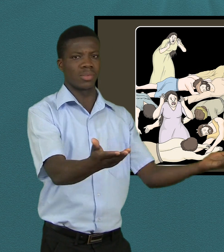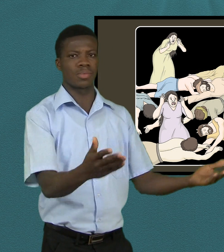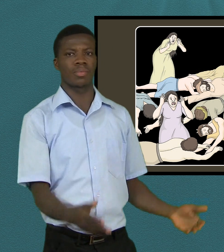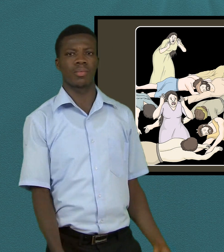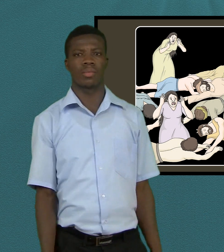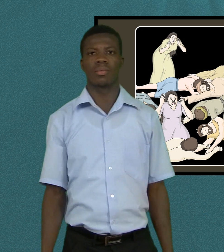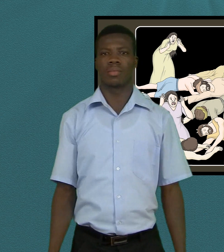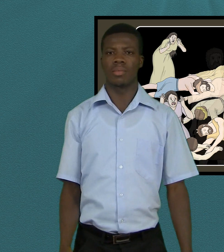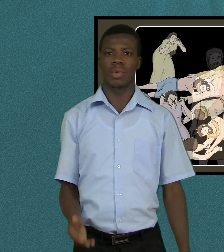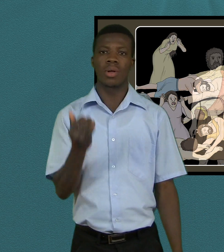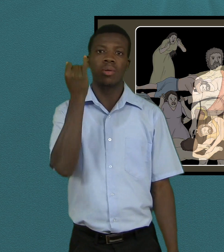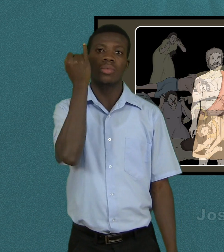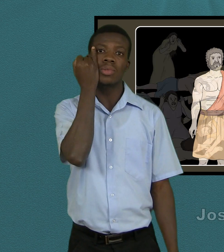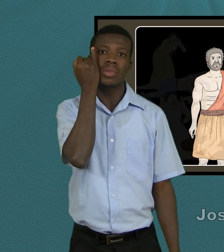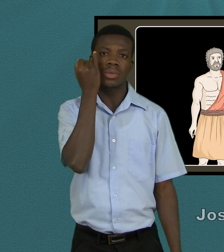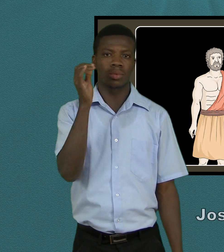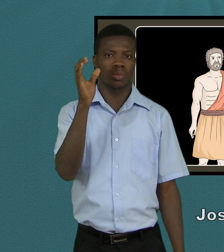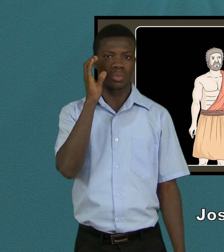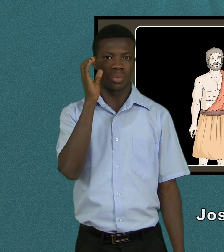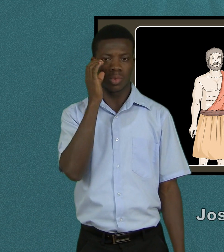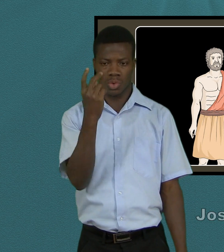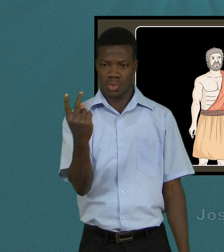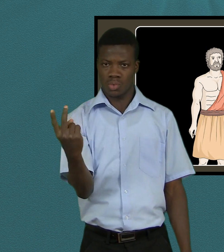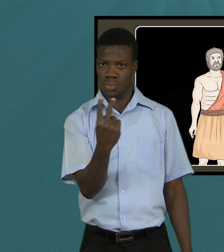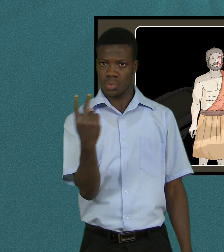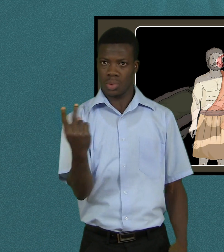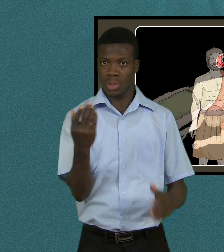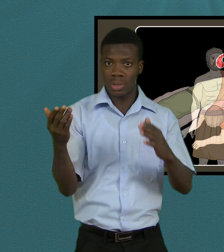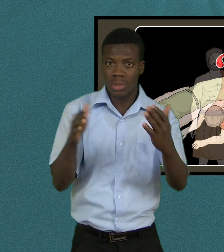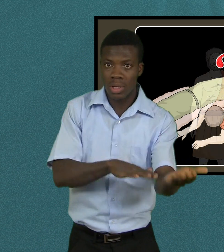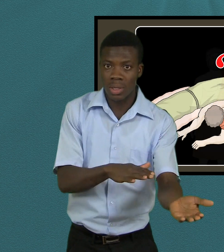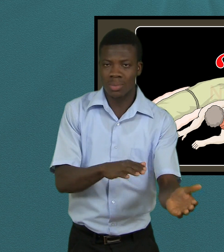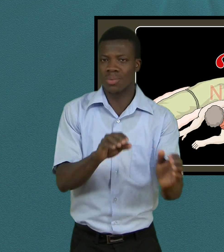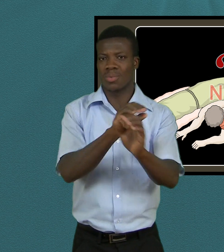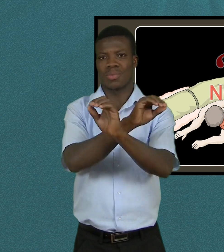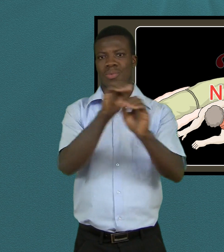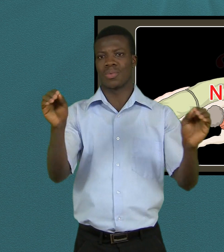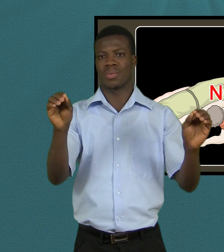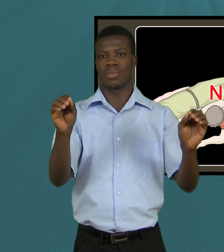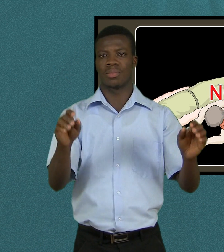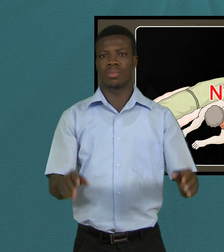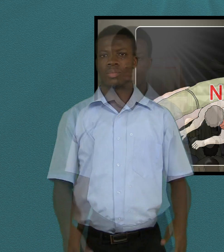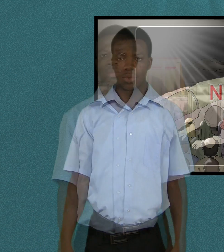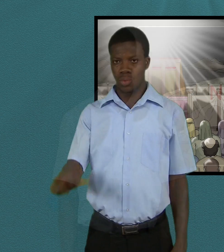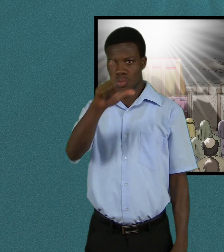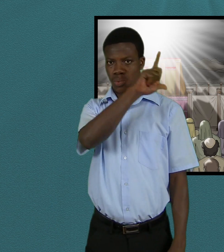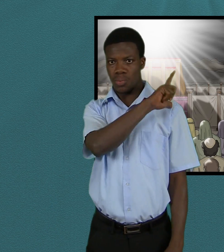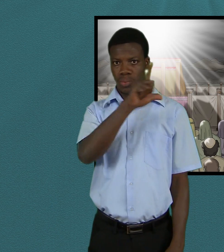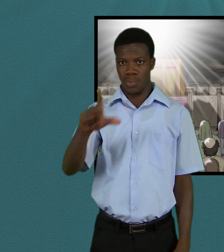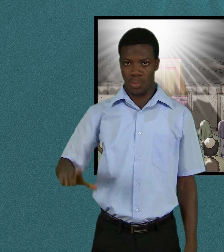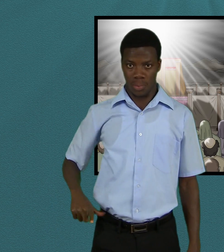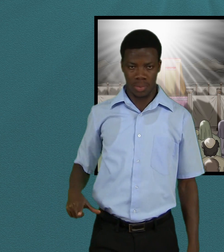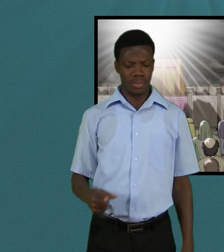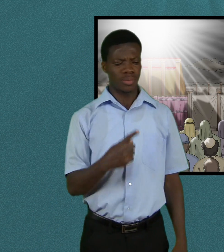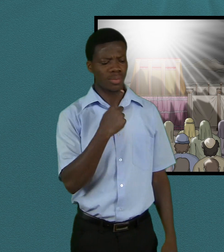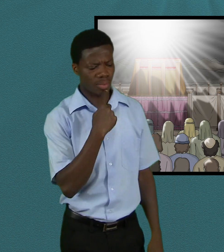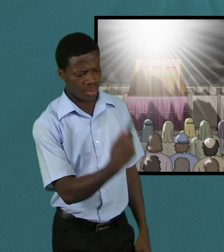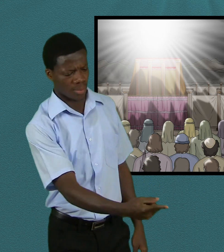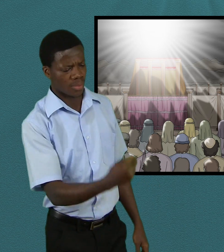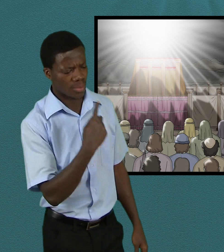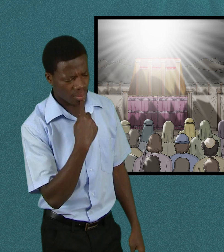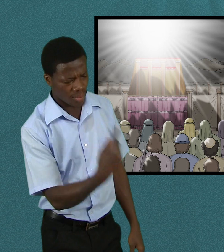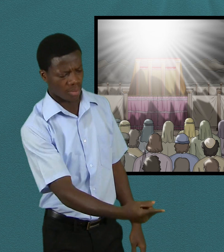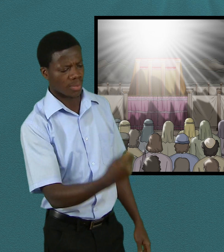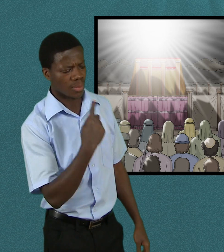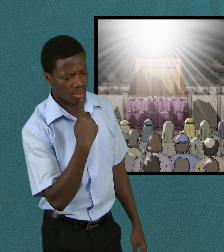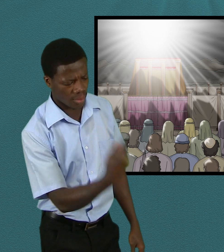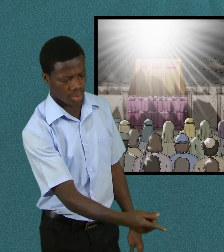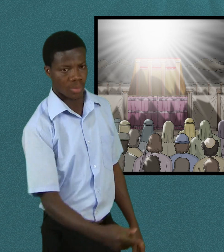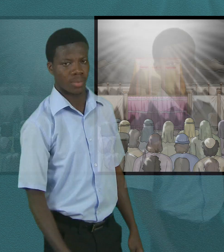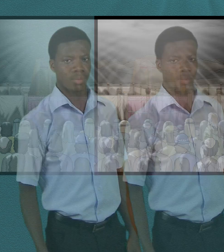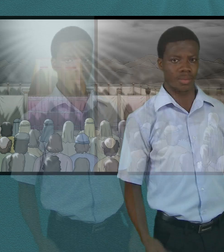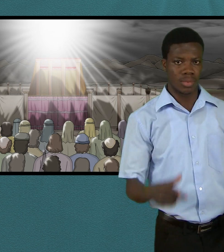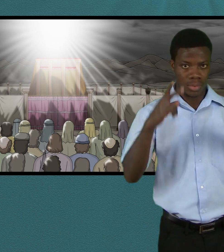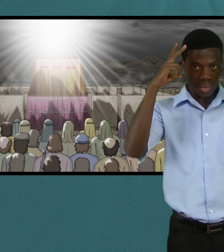Of those men who had gone to spy out the land, only Joshua son of Nun and Caleb son of Jephunneh remained alive.